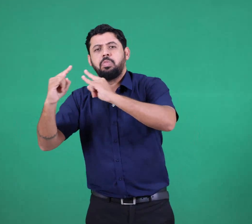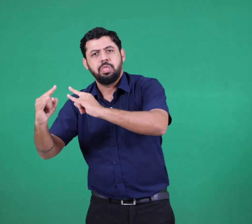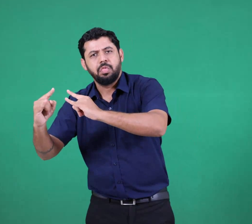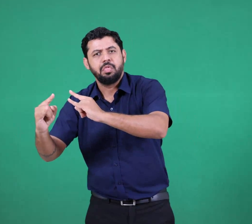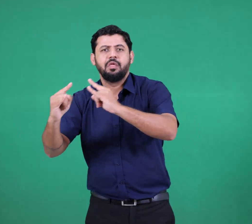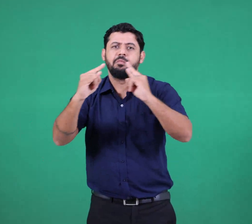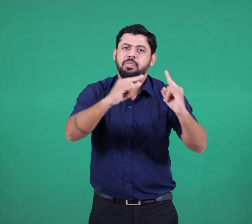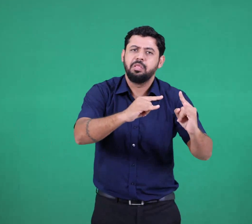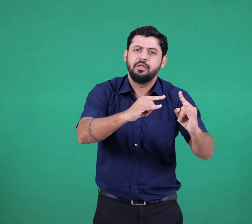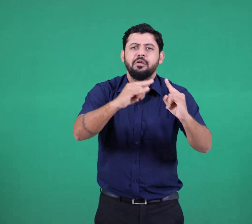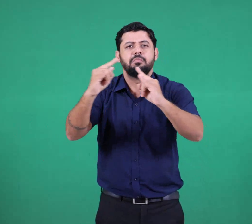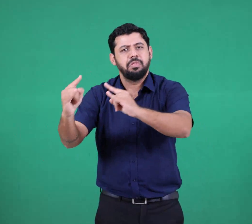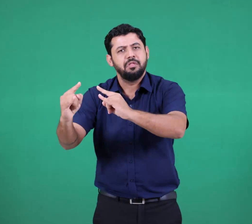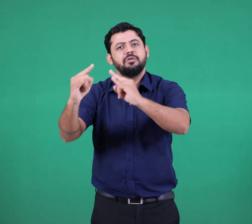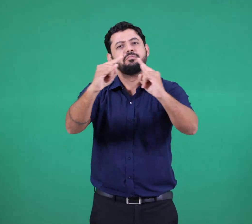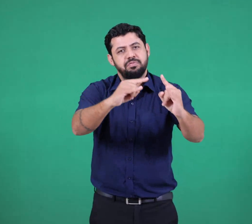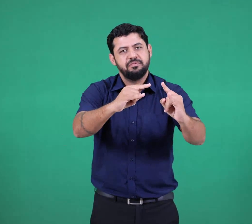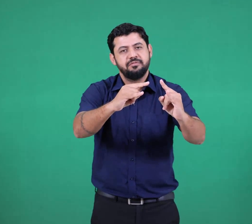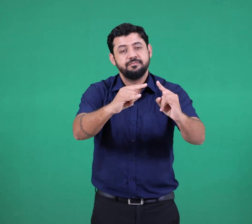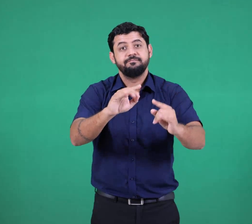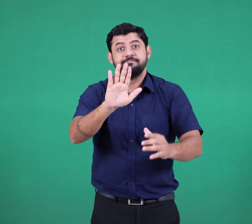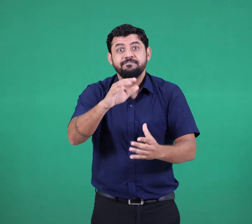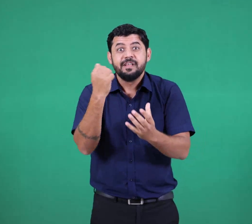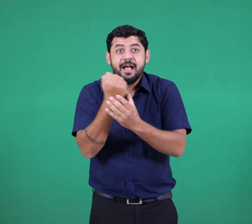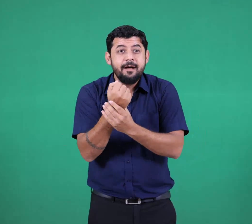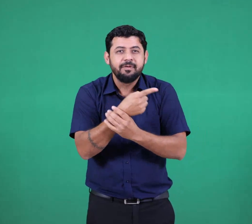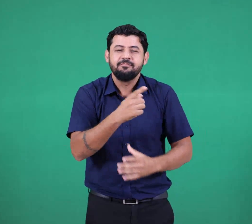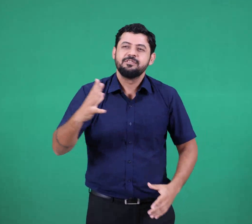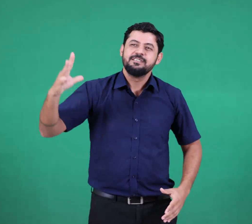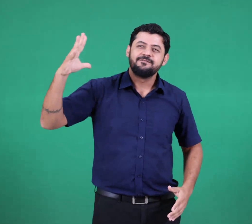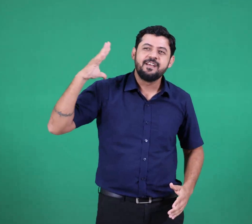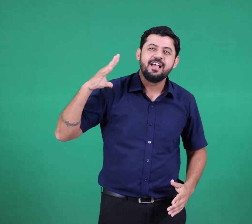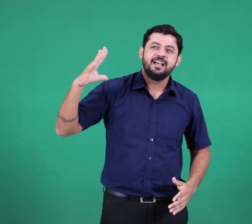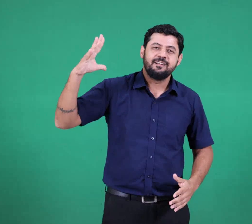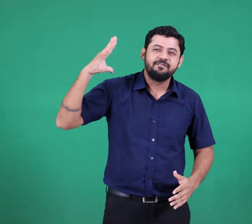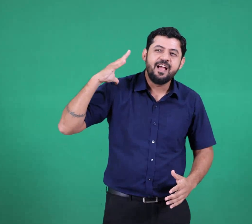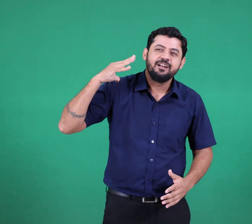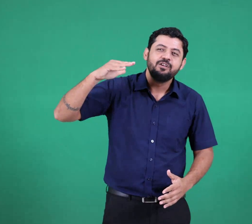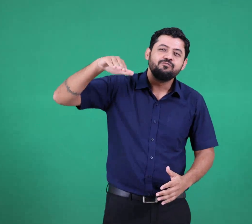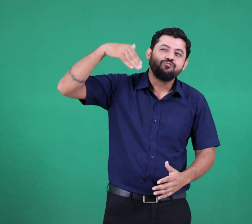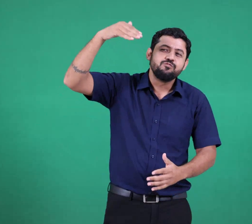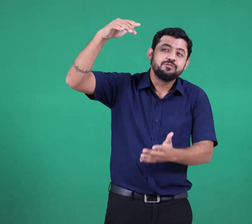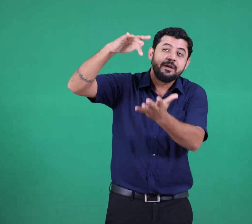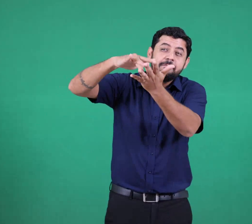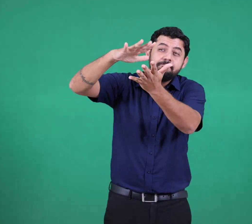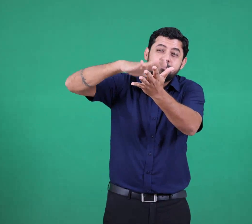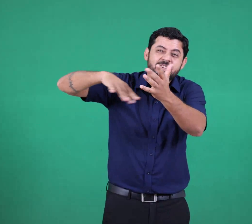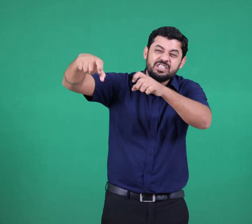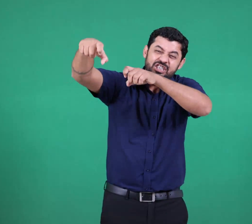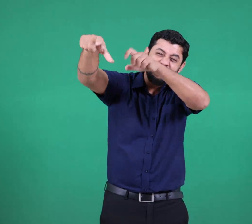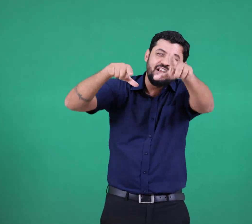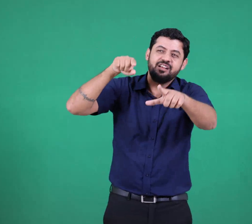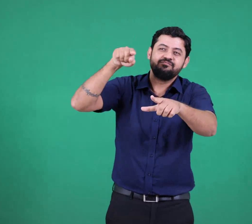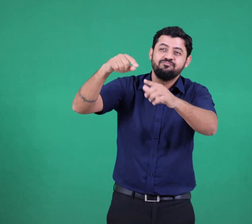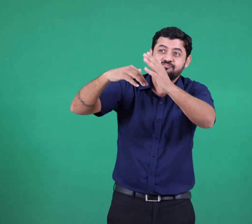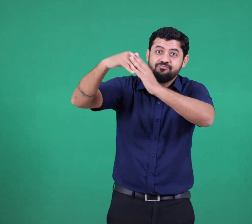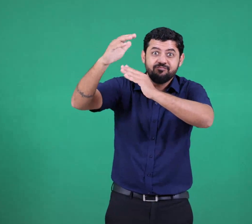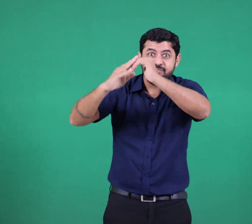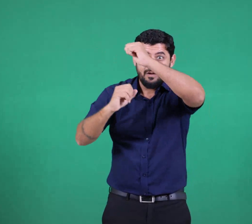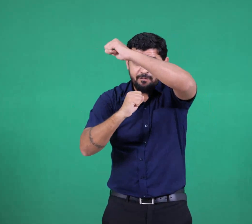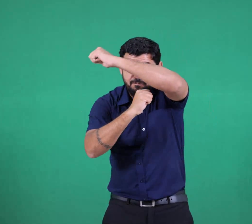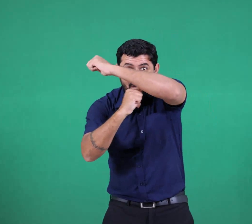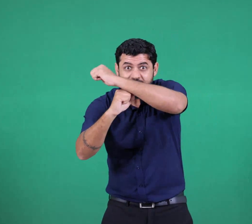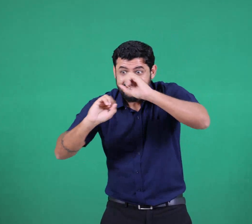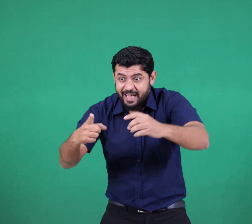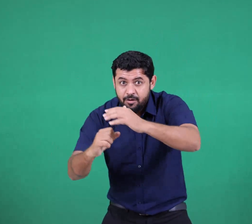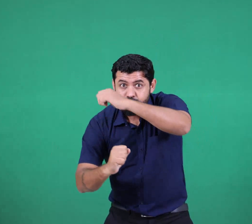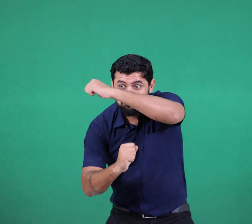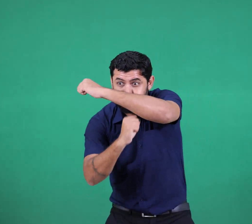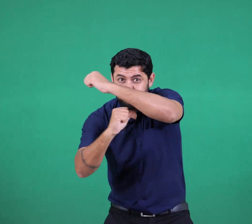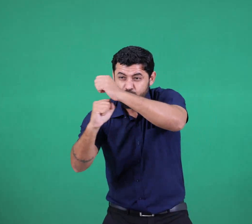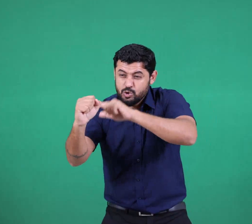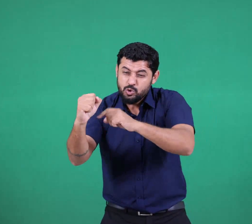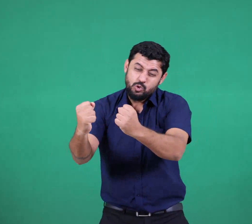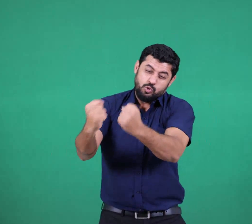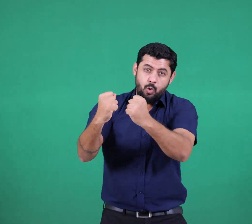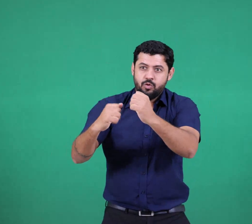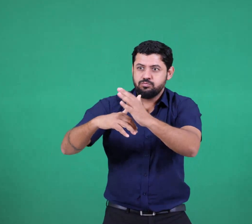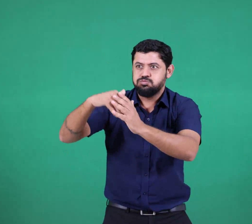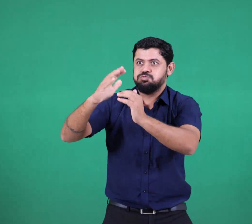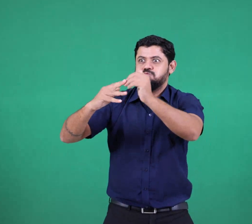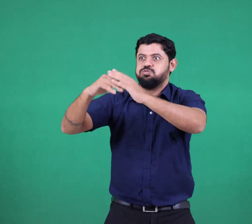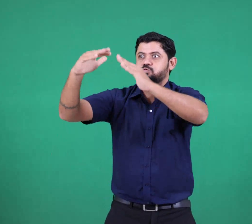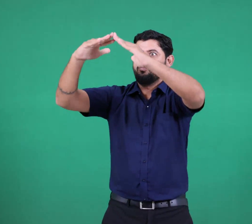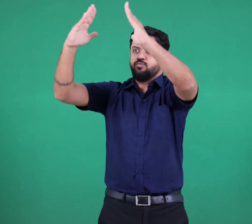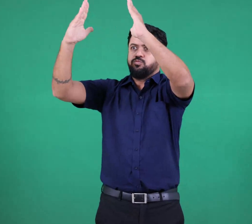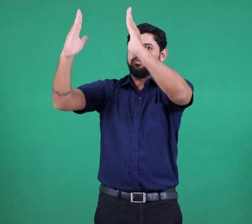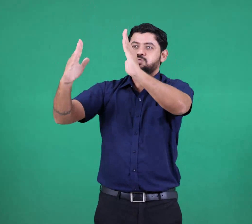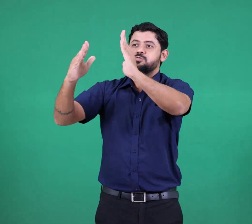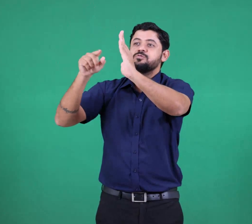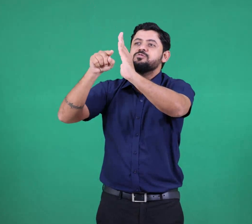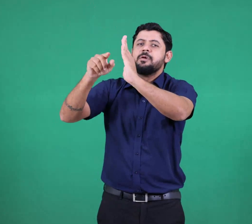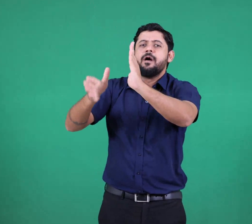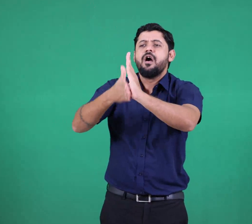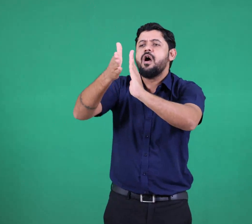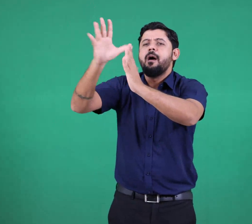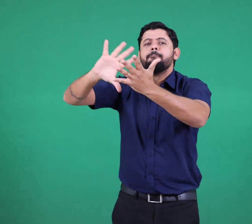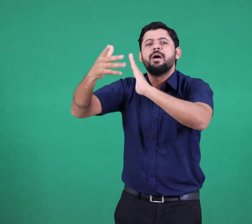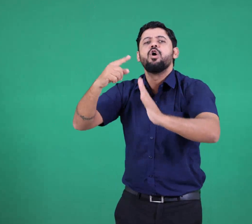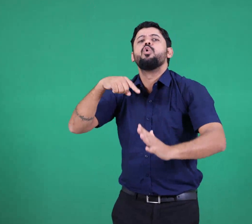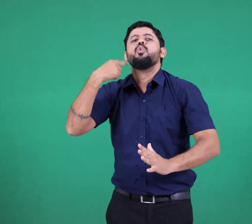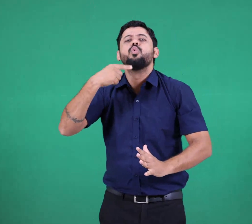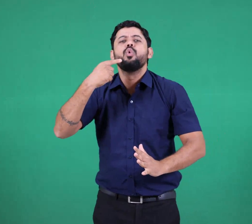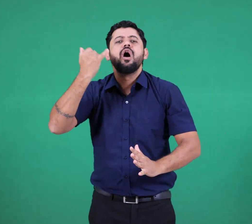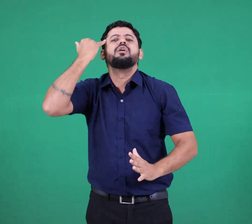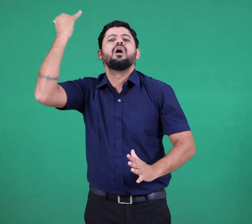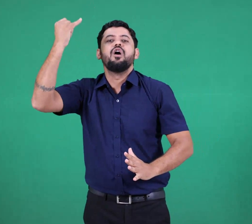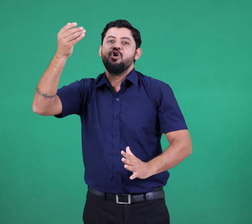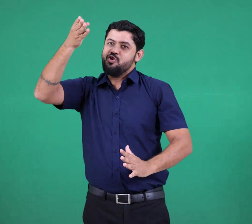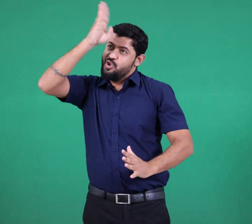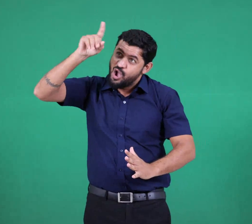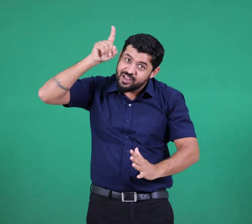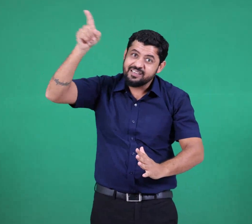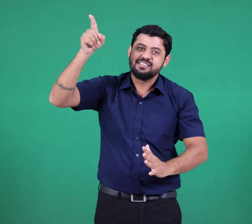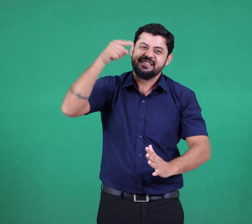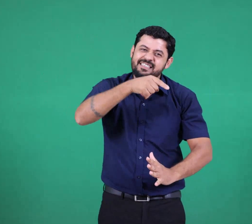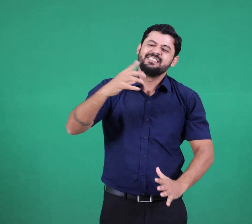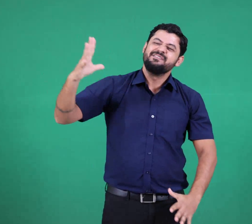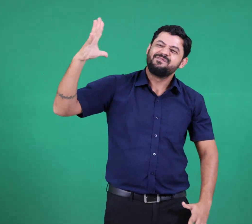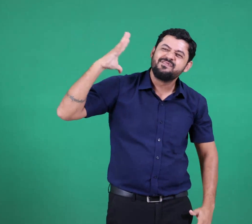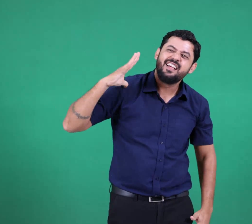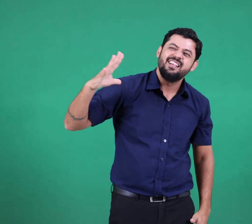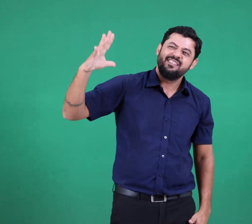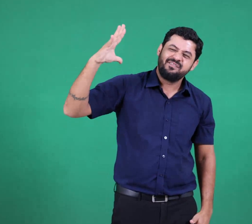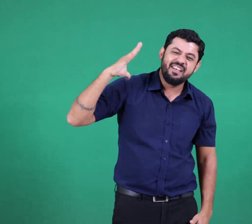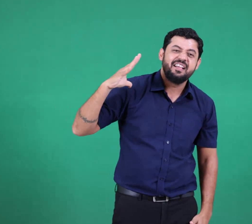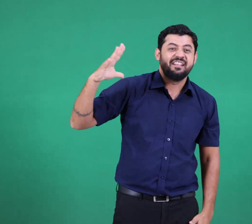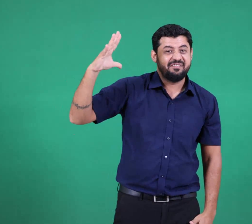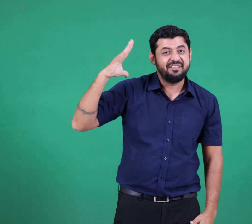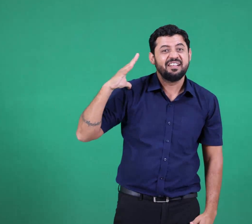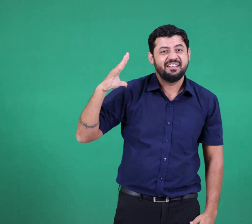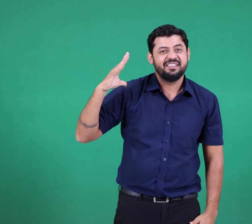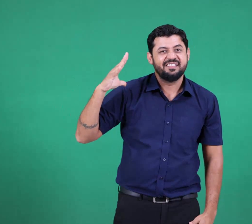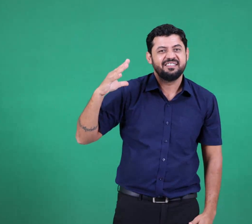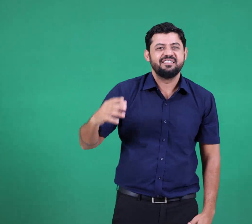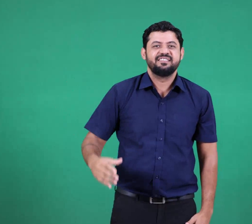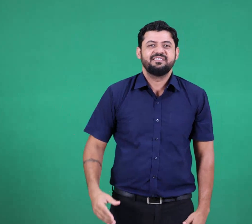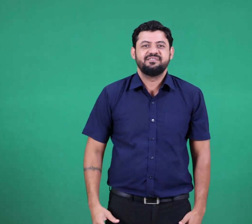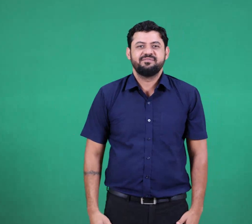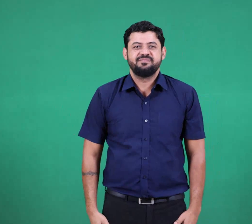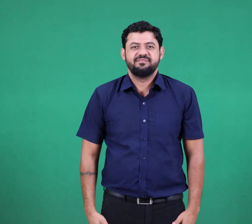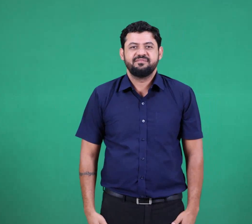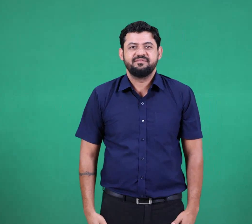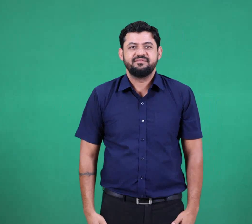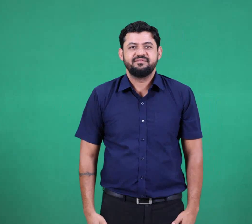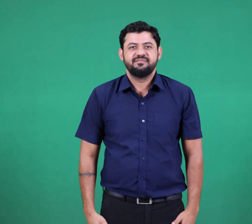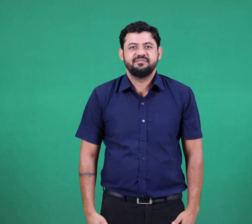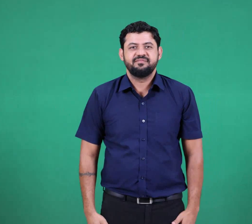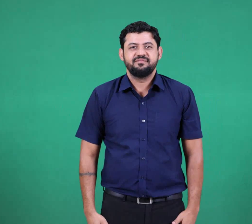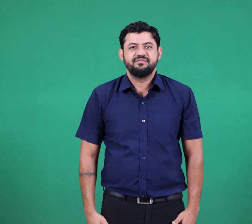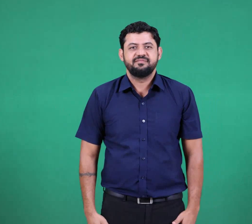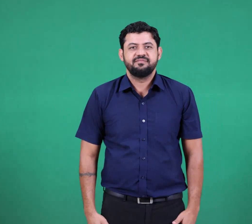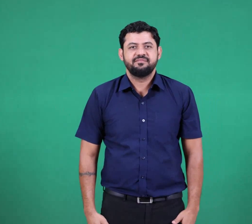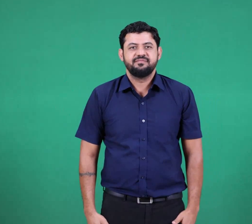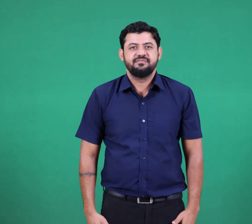For he was looking forward to the city with foundations, whose architect and builder is God.